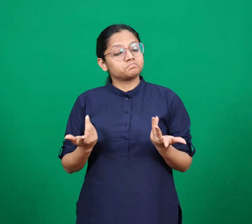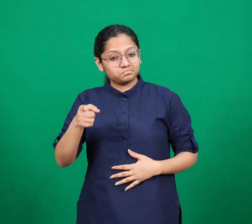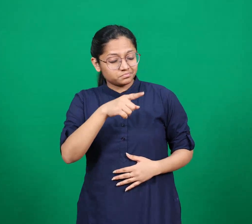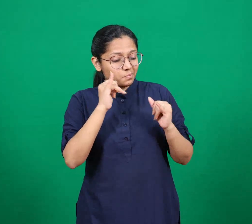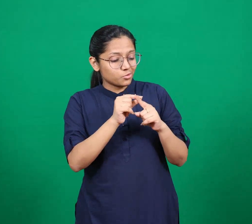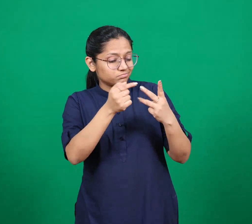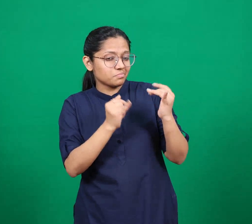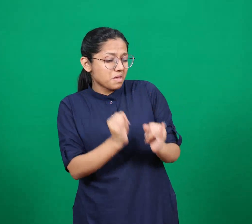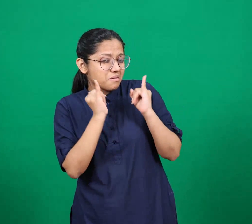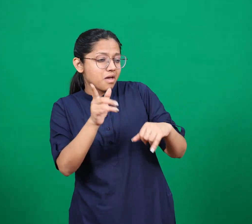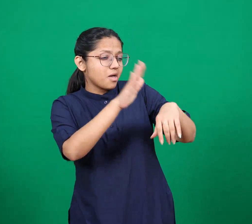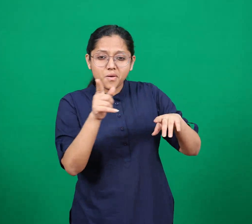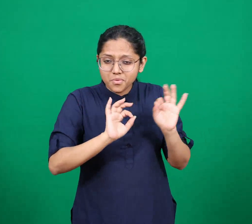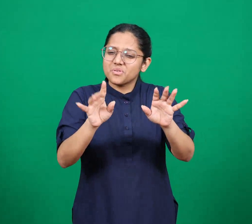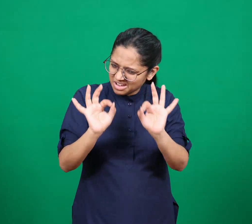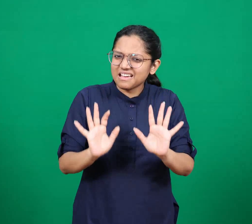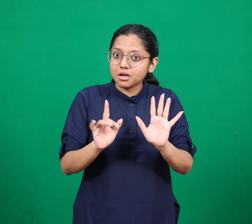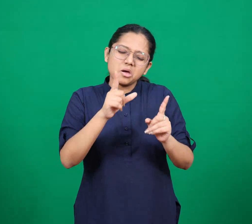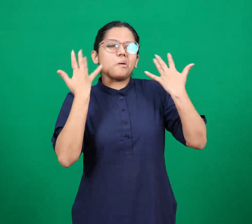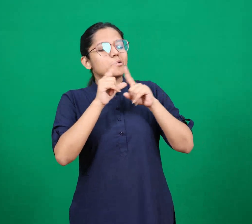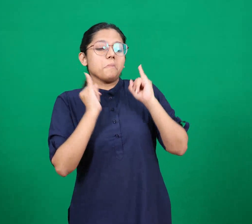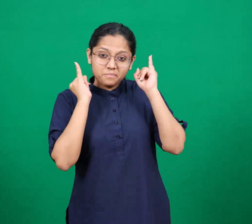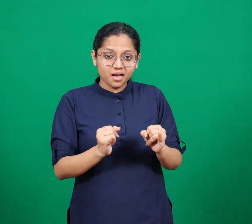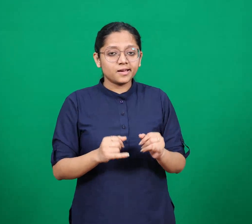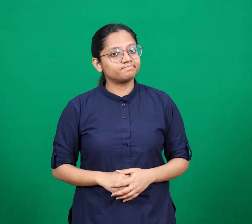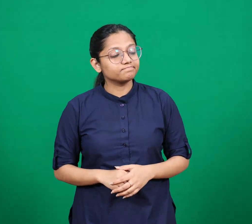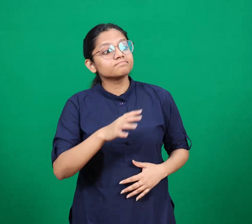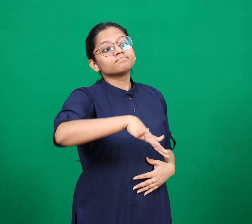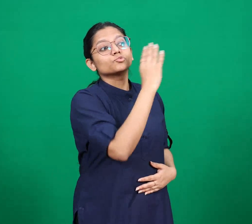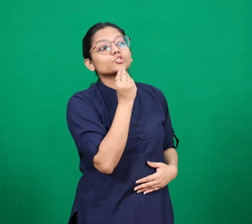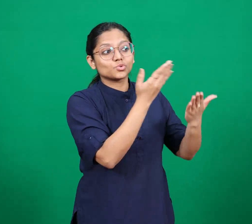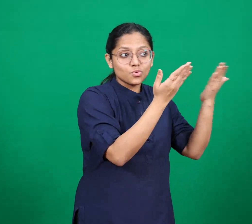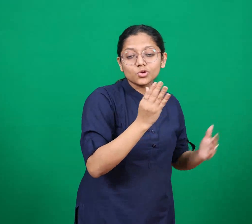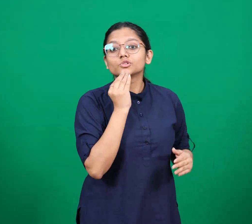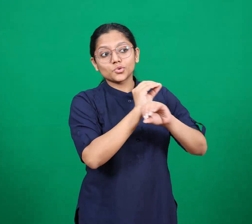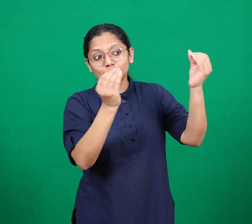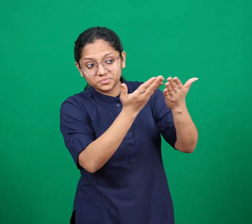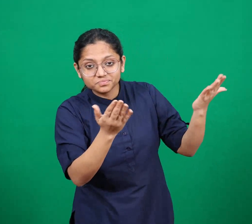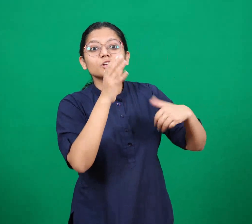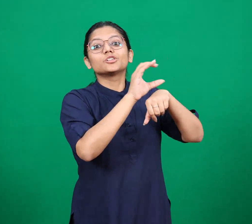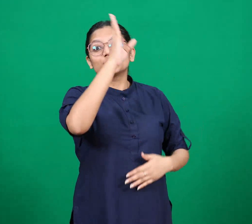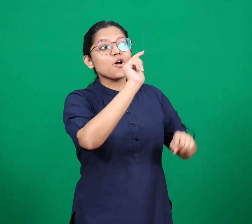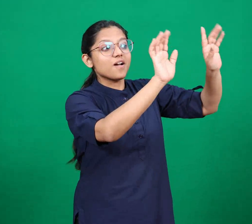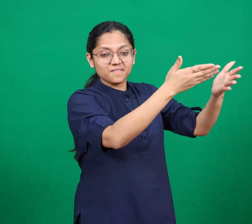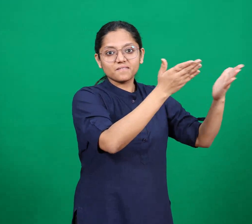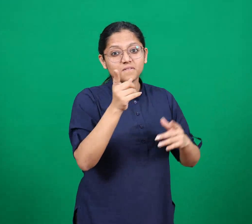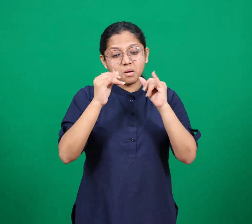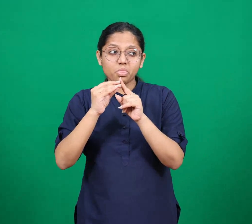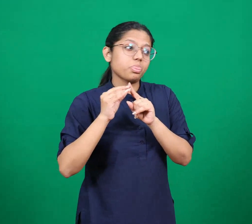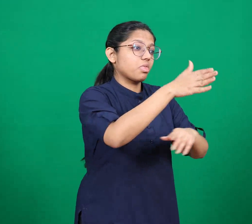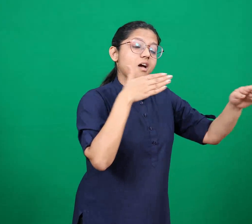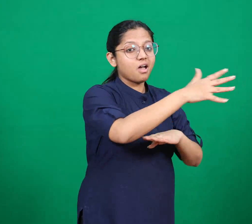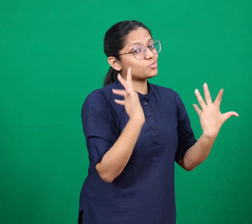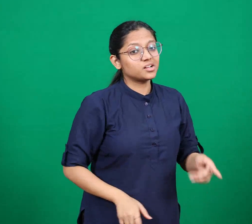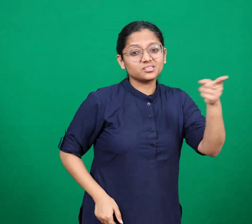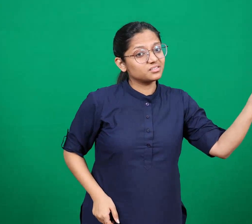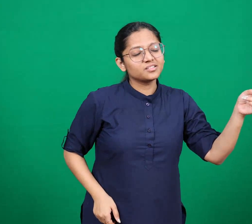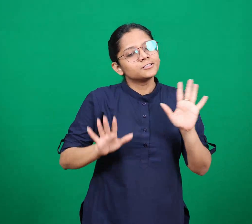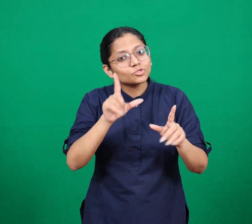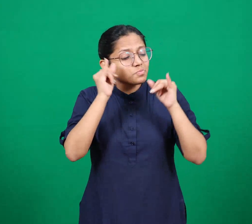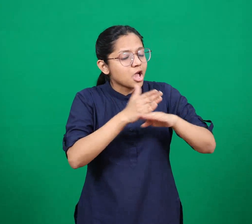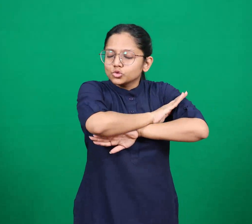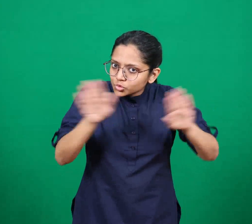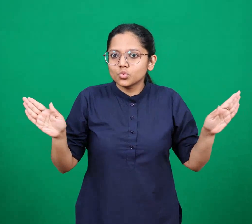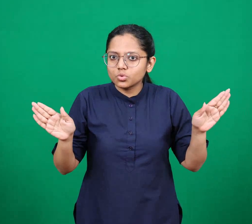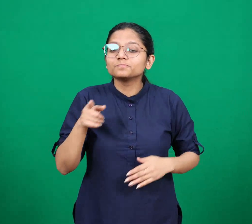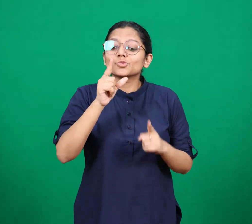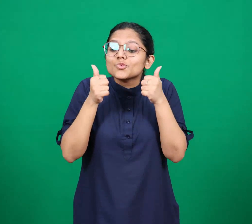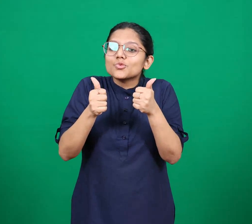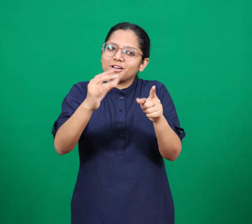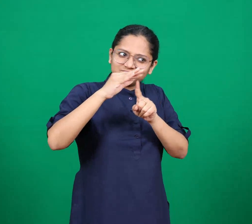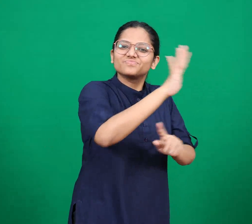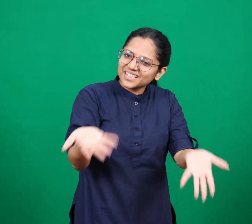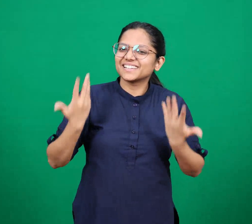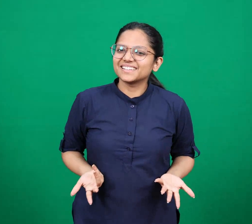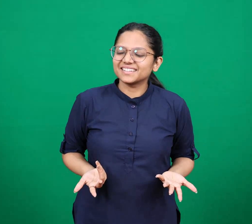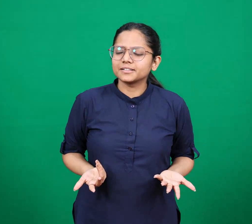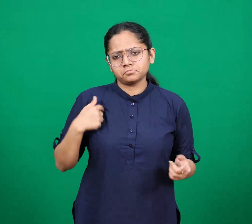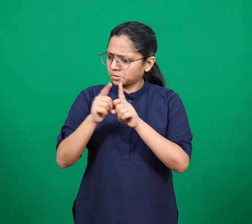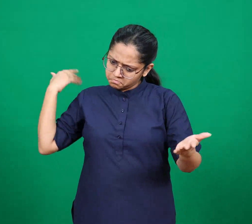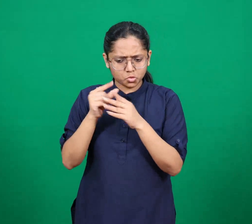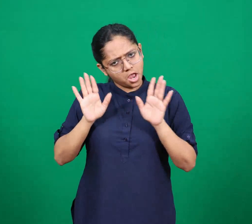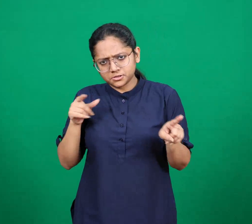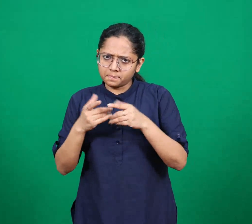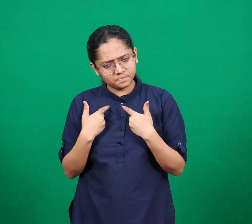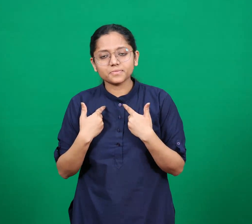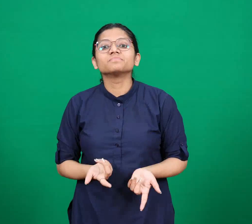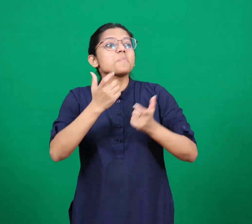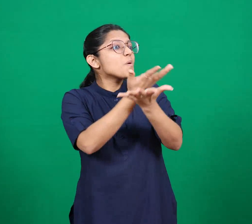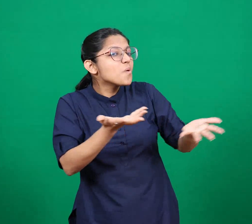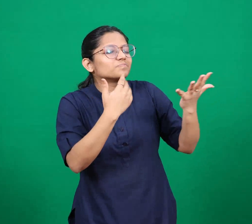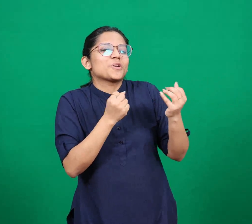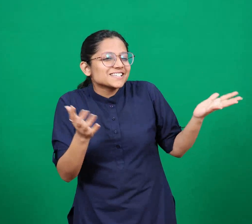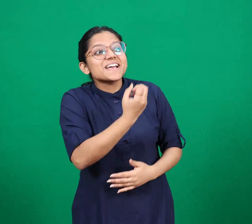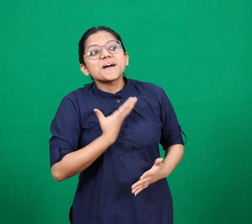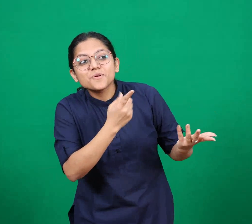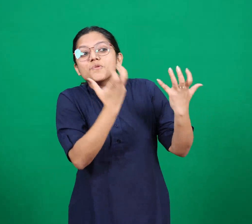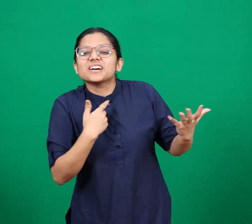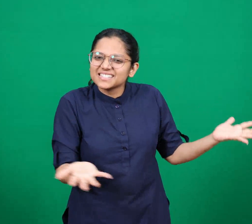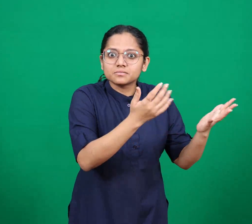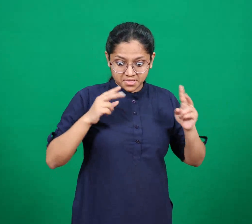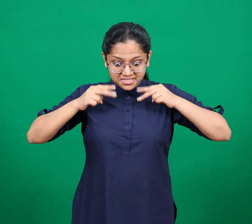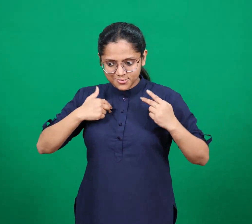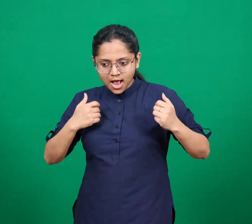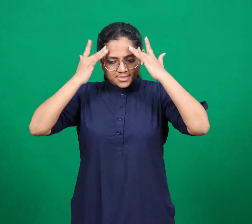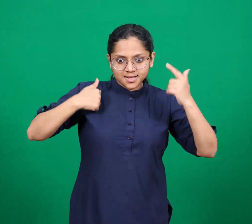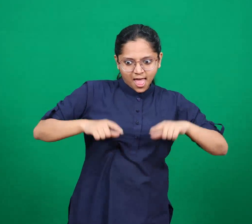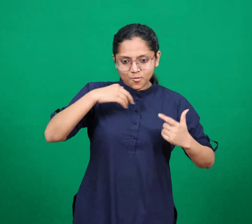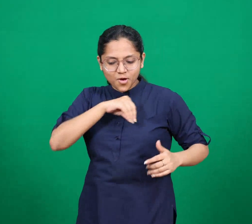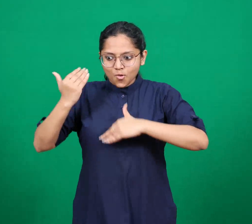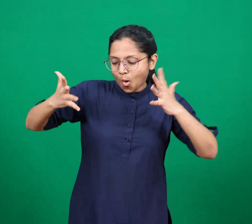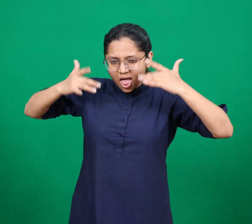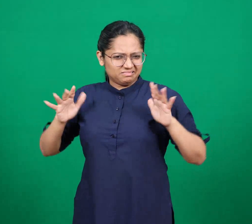Do not become a stumbling block, whether to Jews or Greeks or the church of God- as I also try to please everyone in all I do.